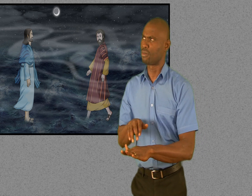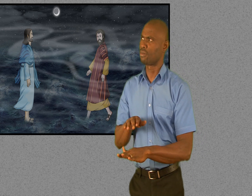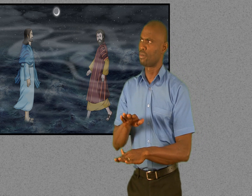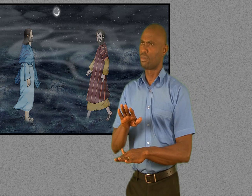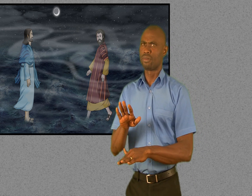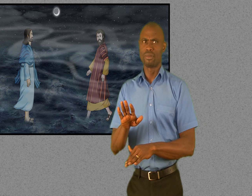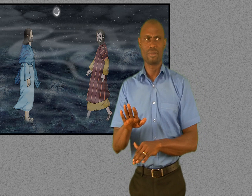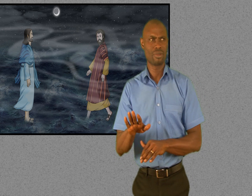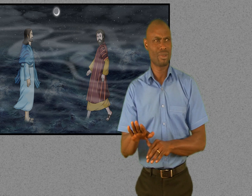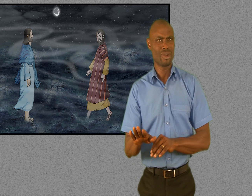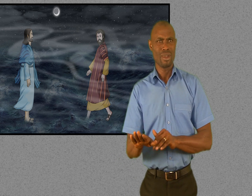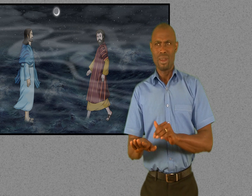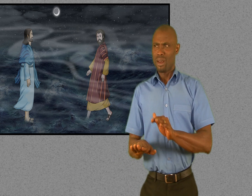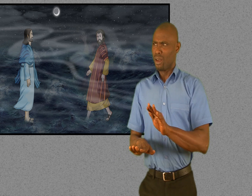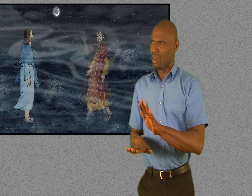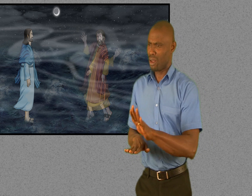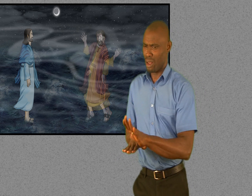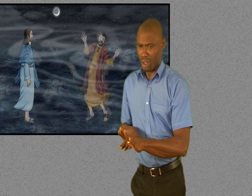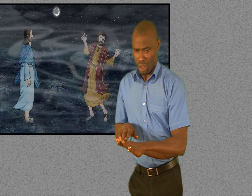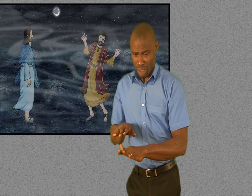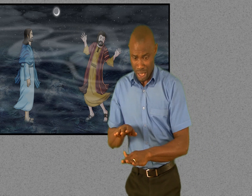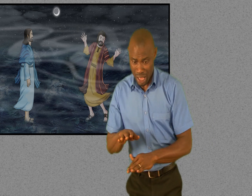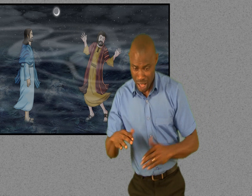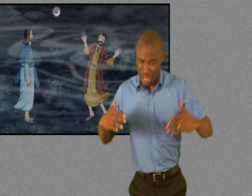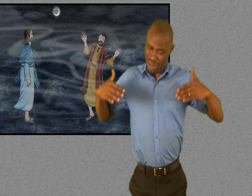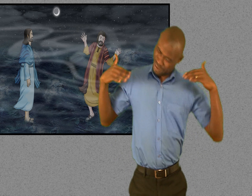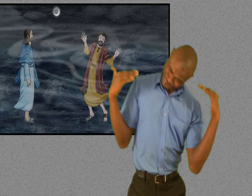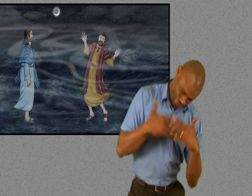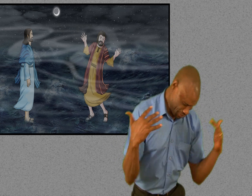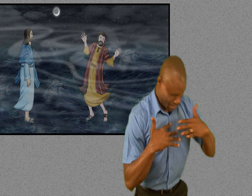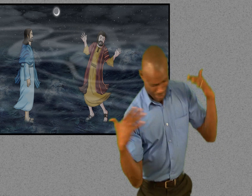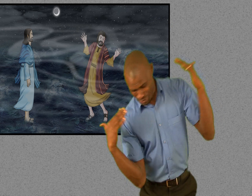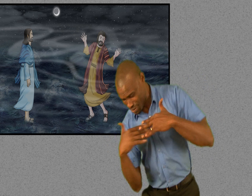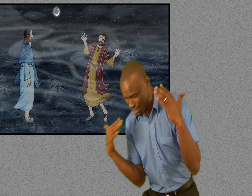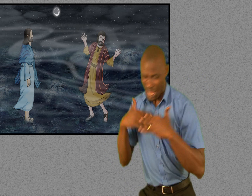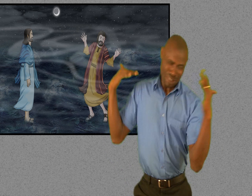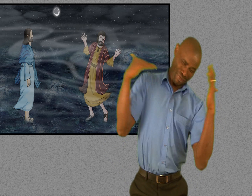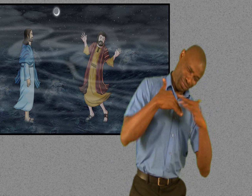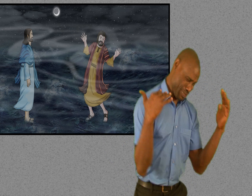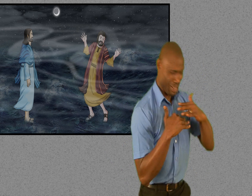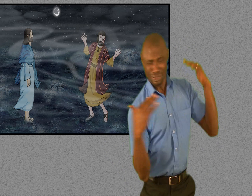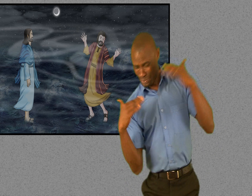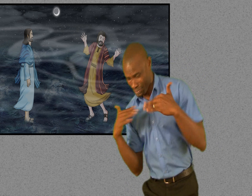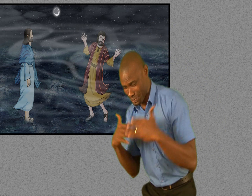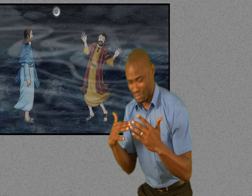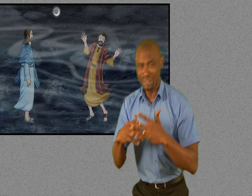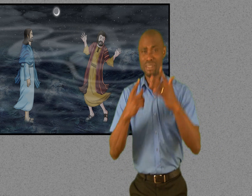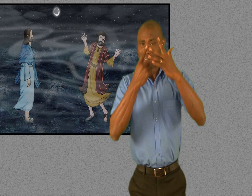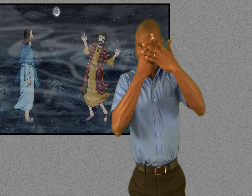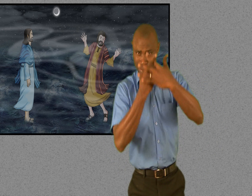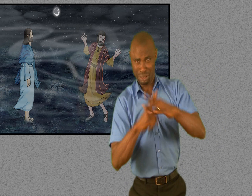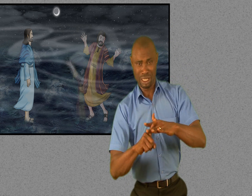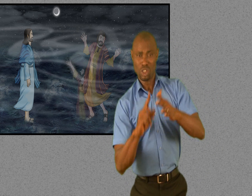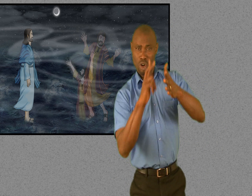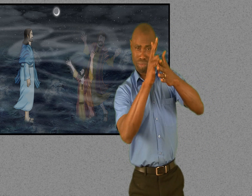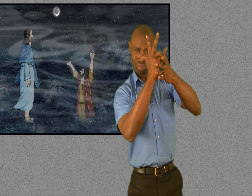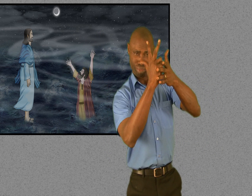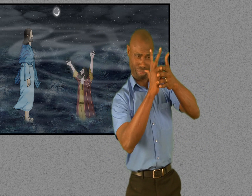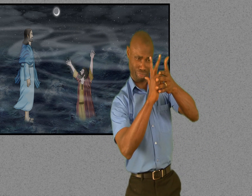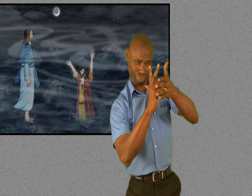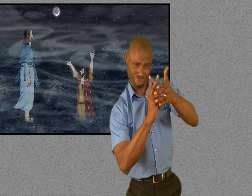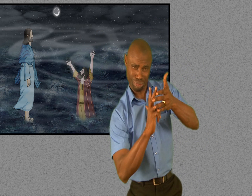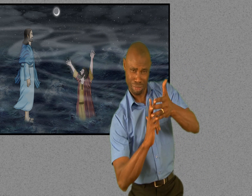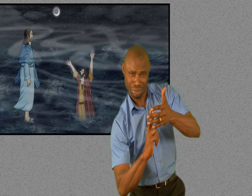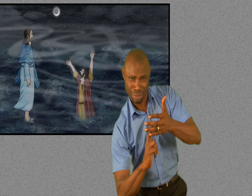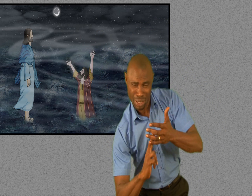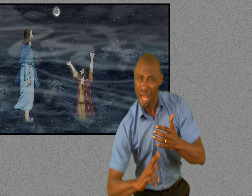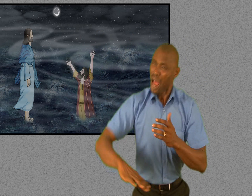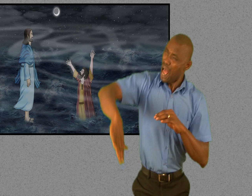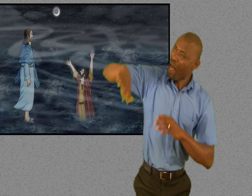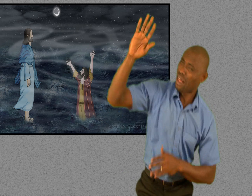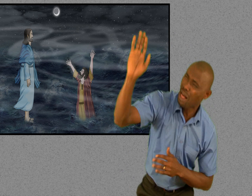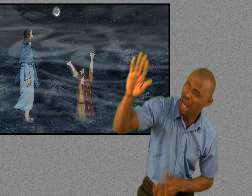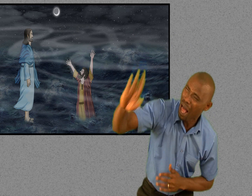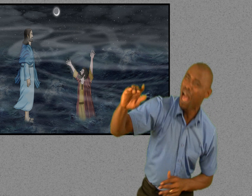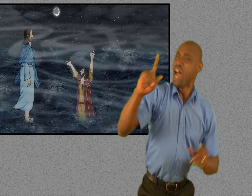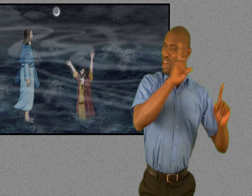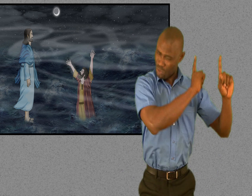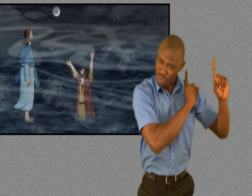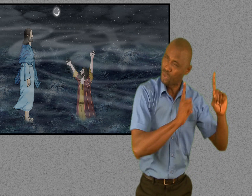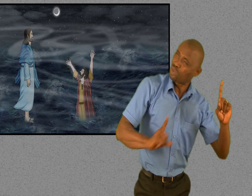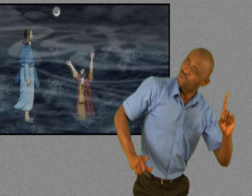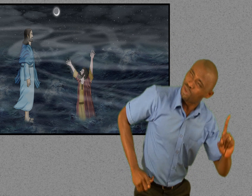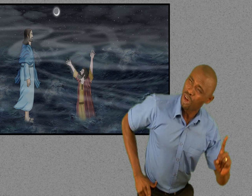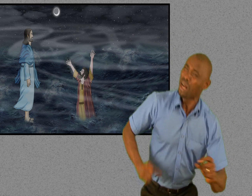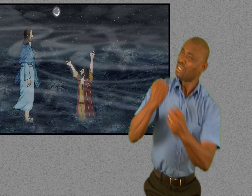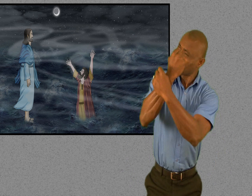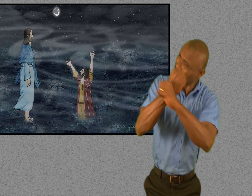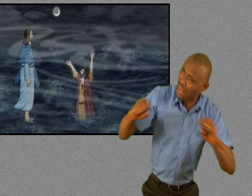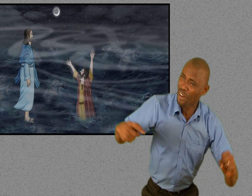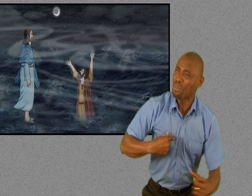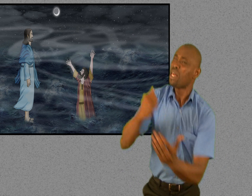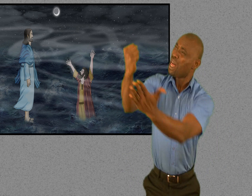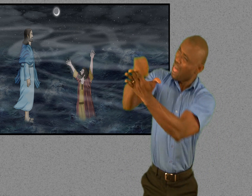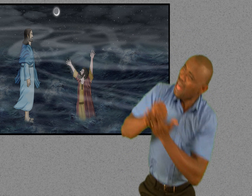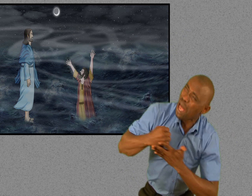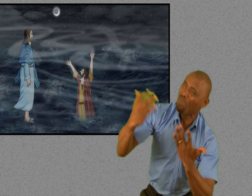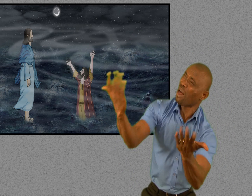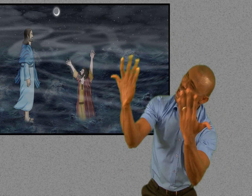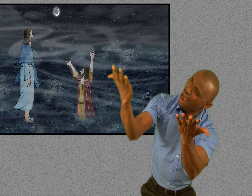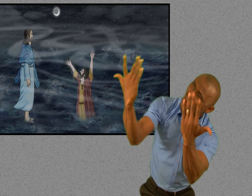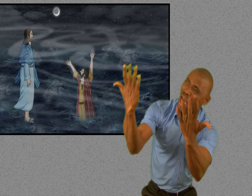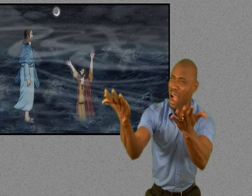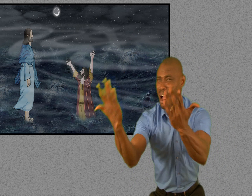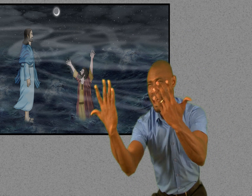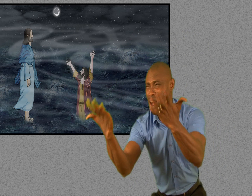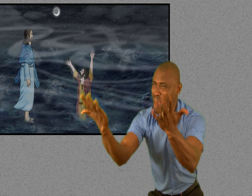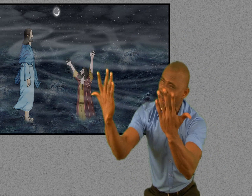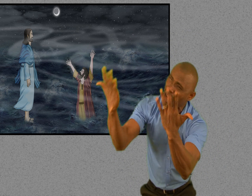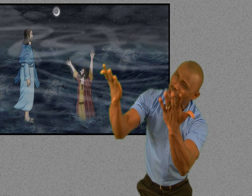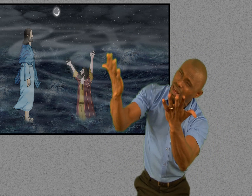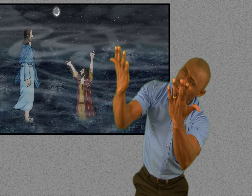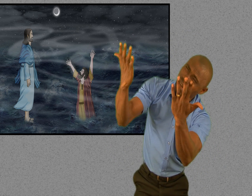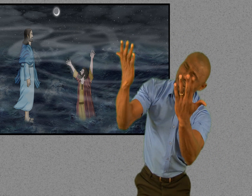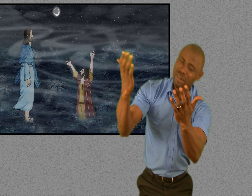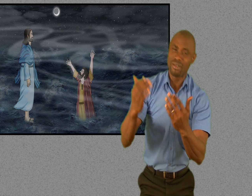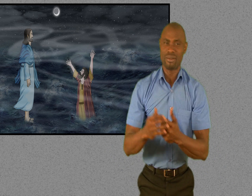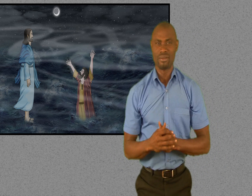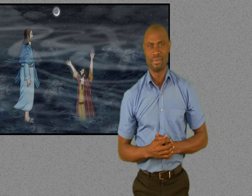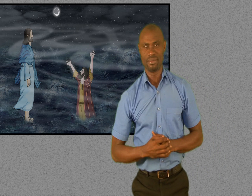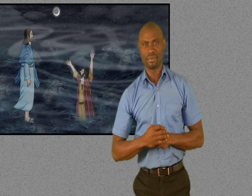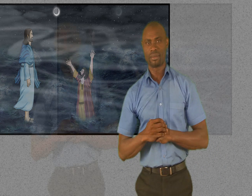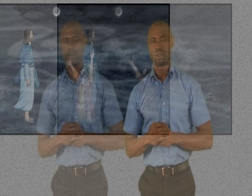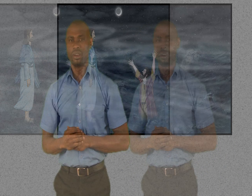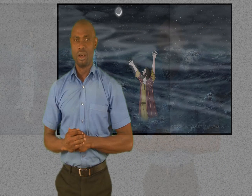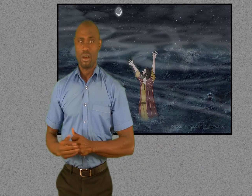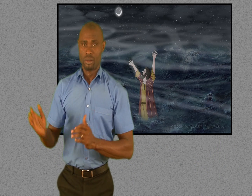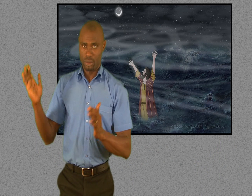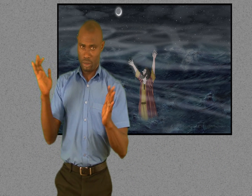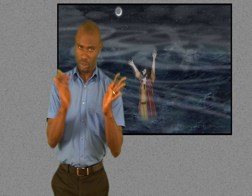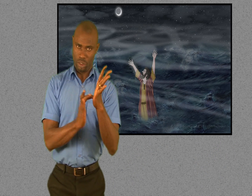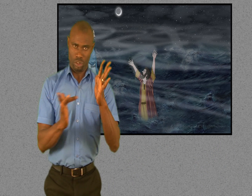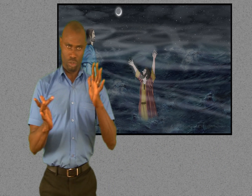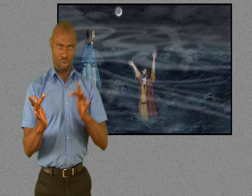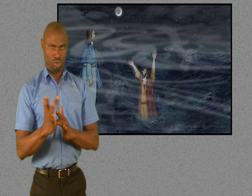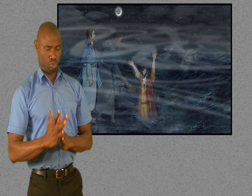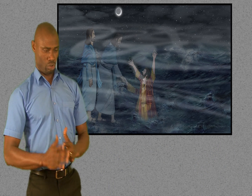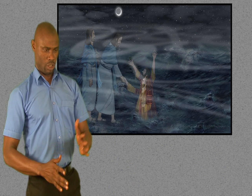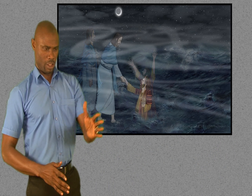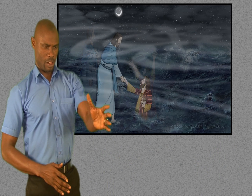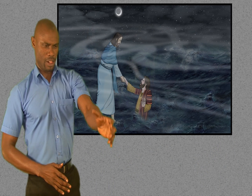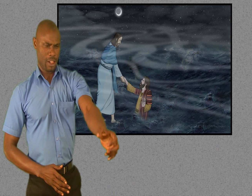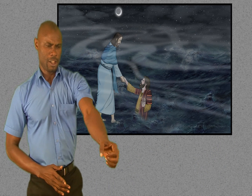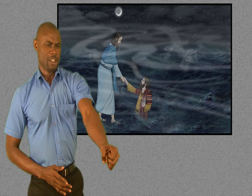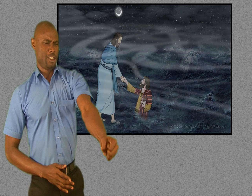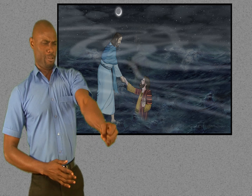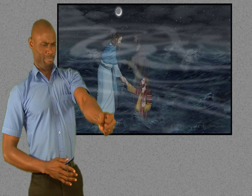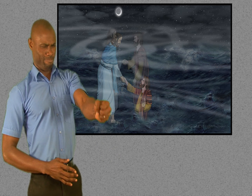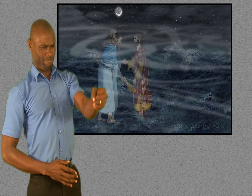But when he saw the strength of the wind, he was afraid, and beginning to sink, cried out, “Lord, save me!”